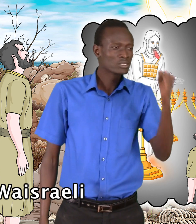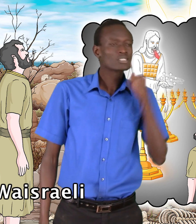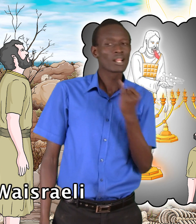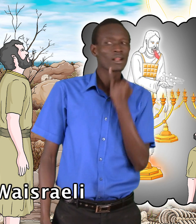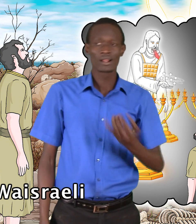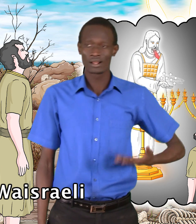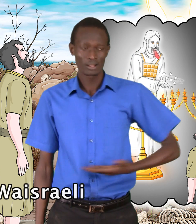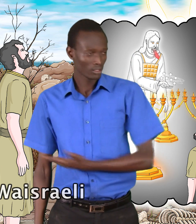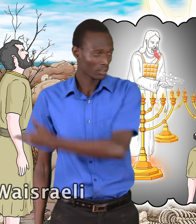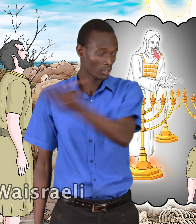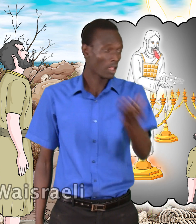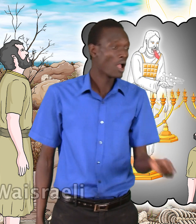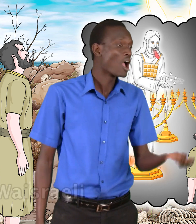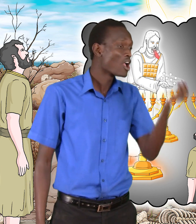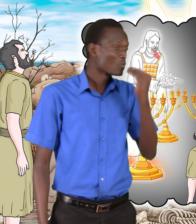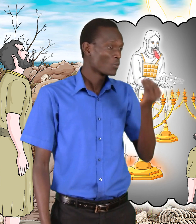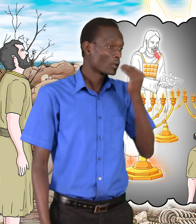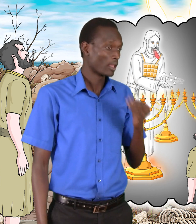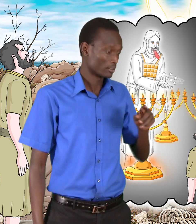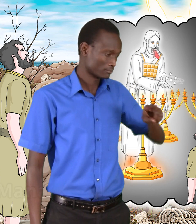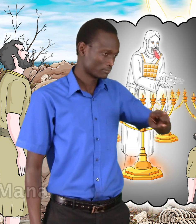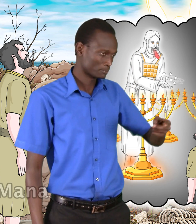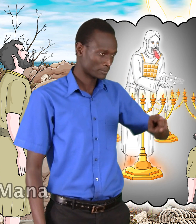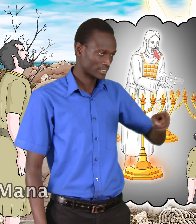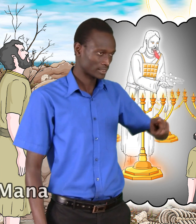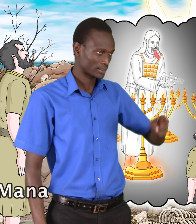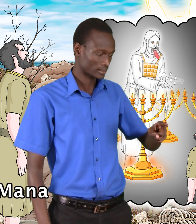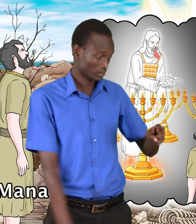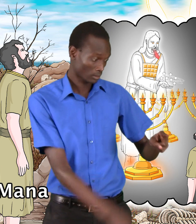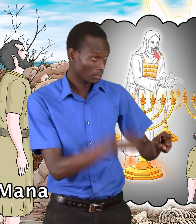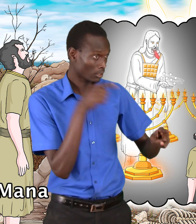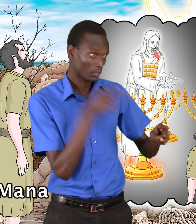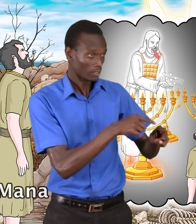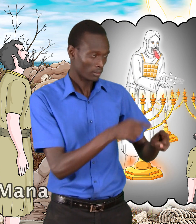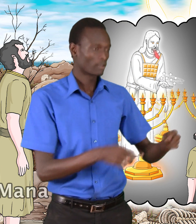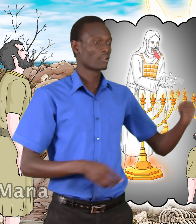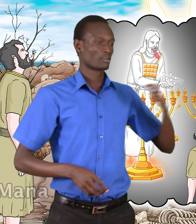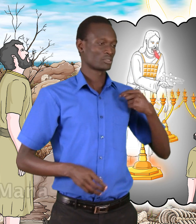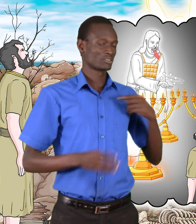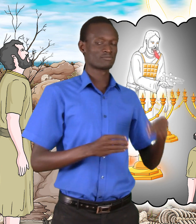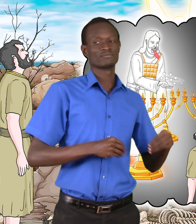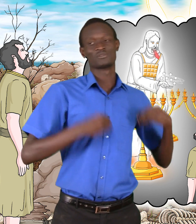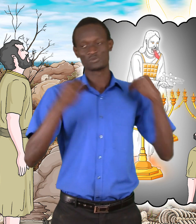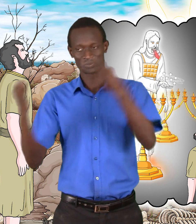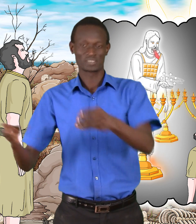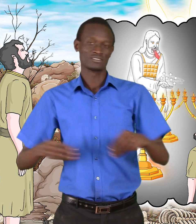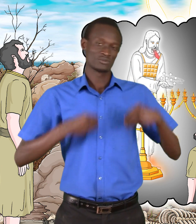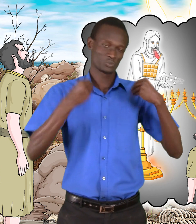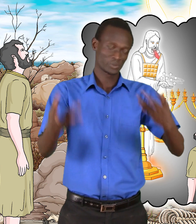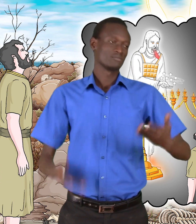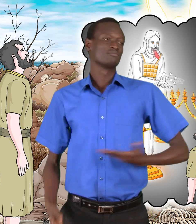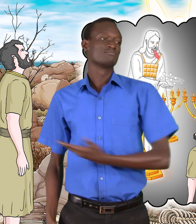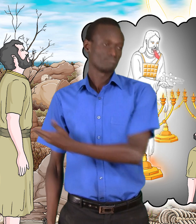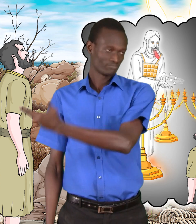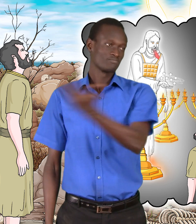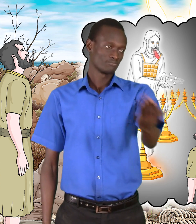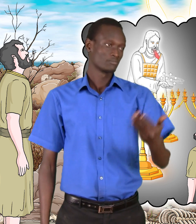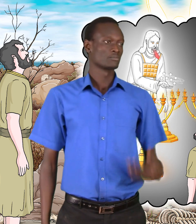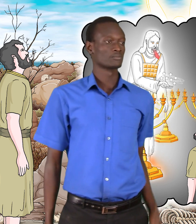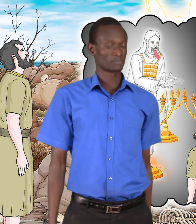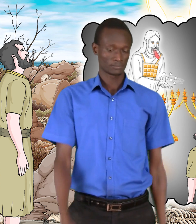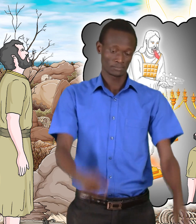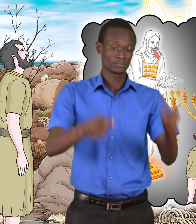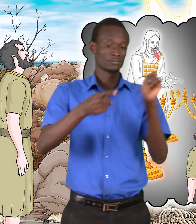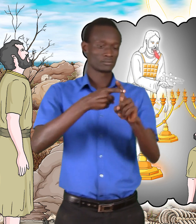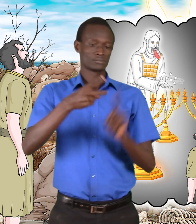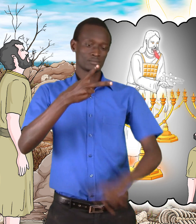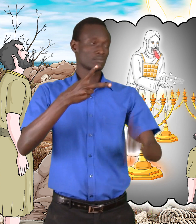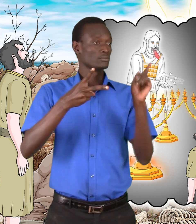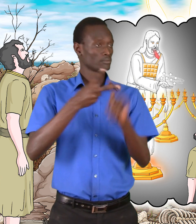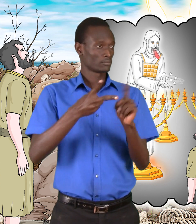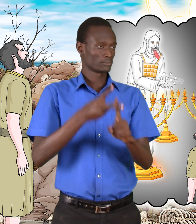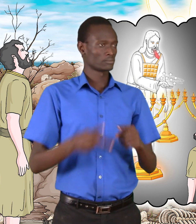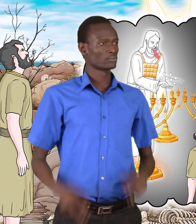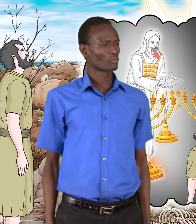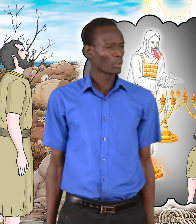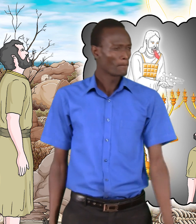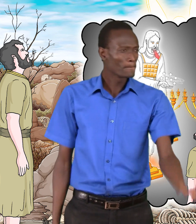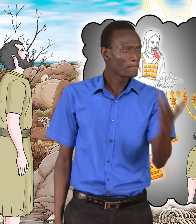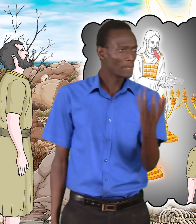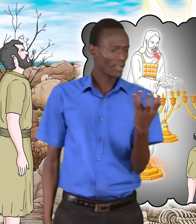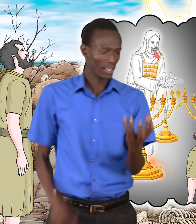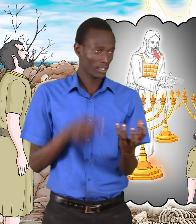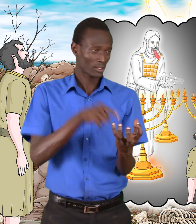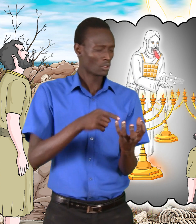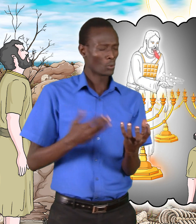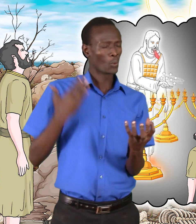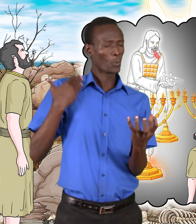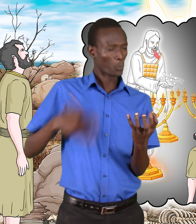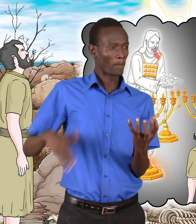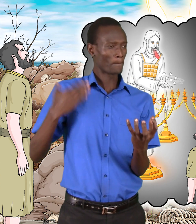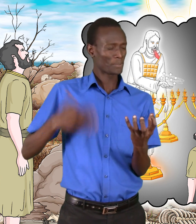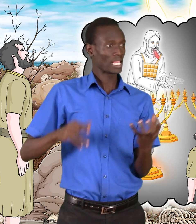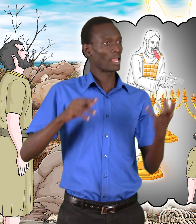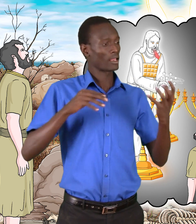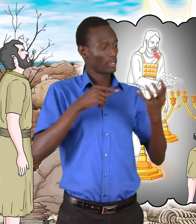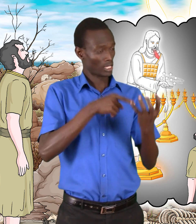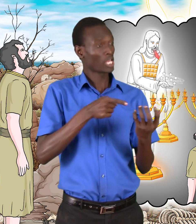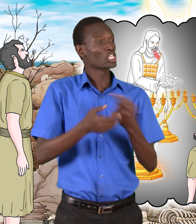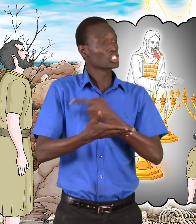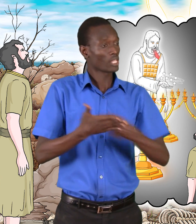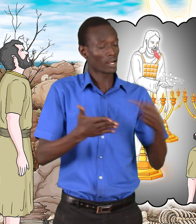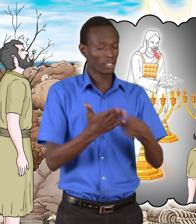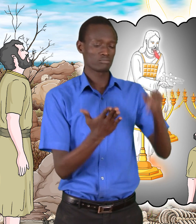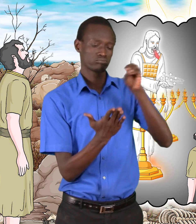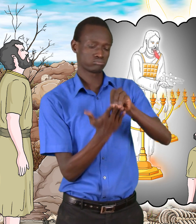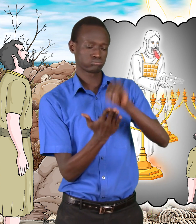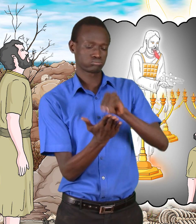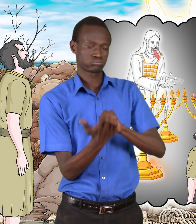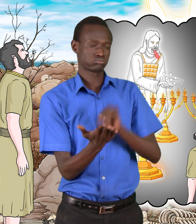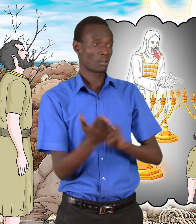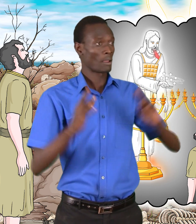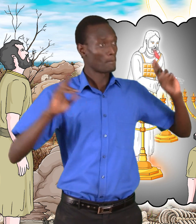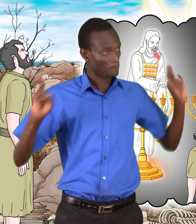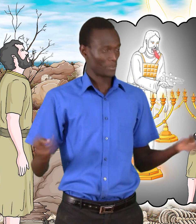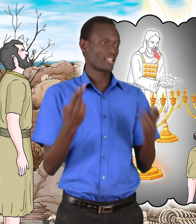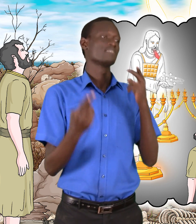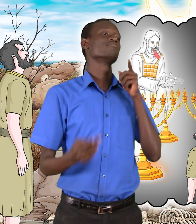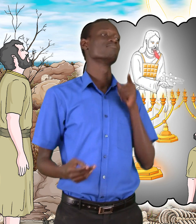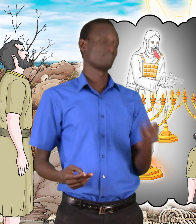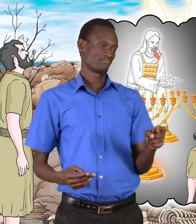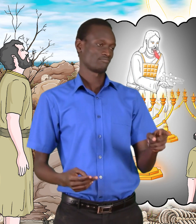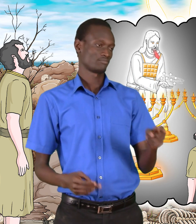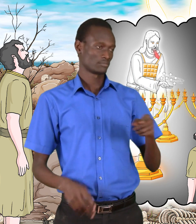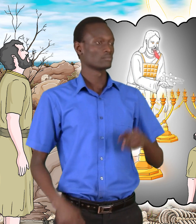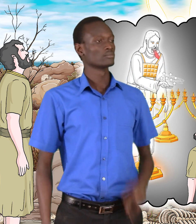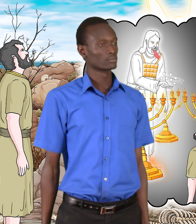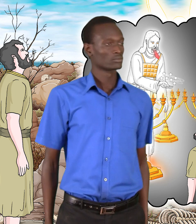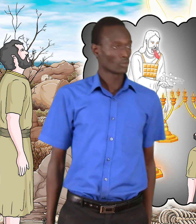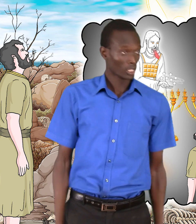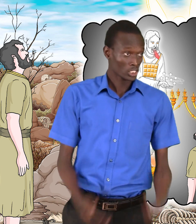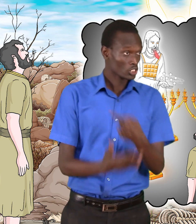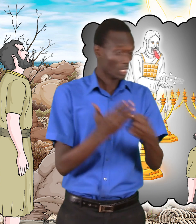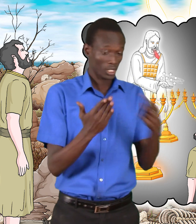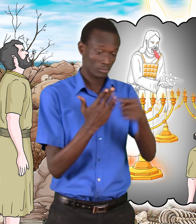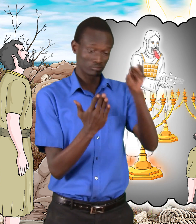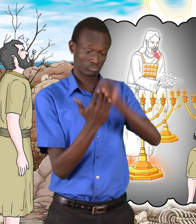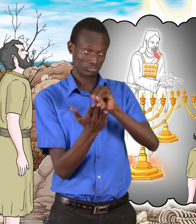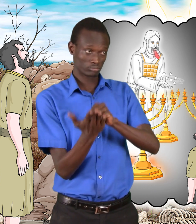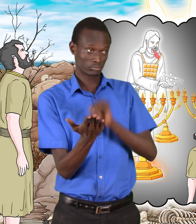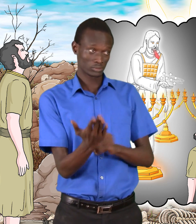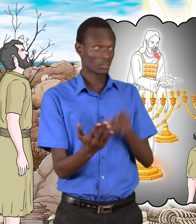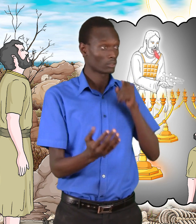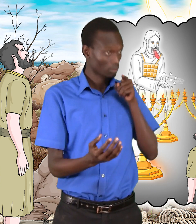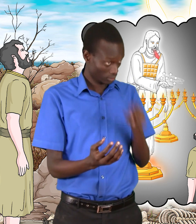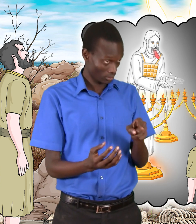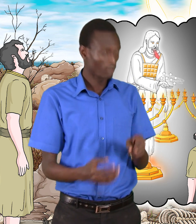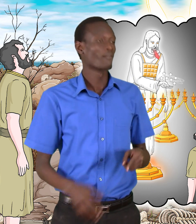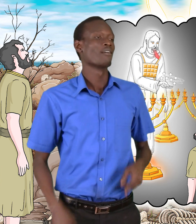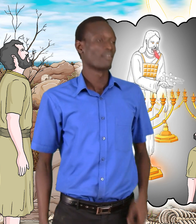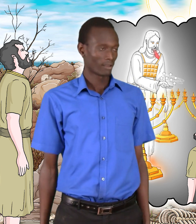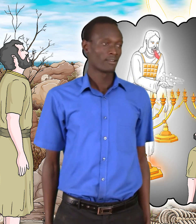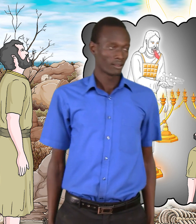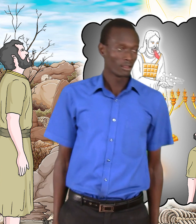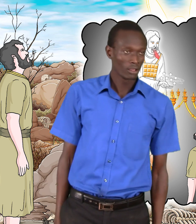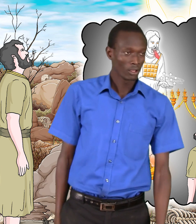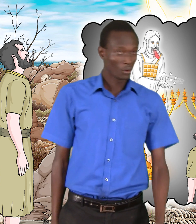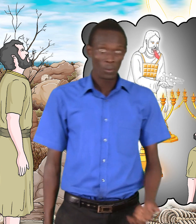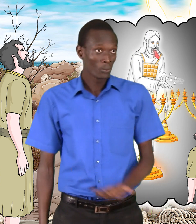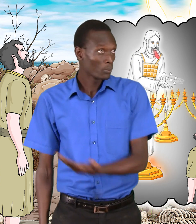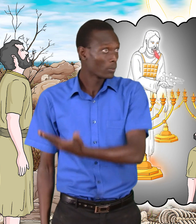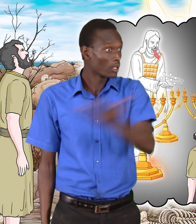To the one who overcomes, I will give the hidden manna.